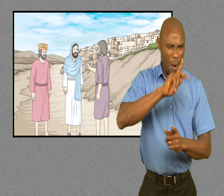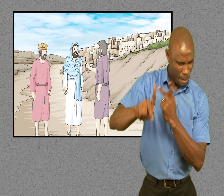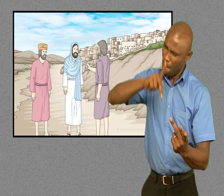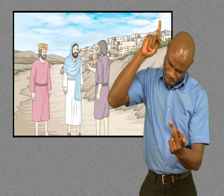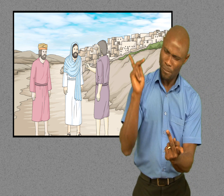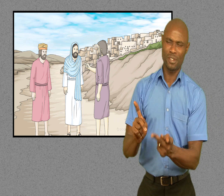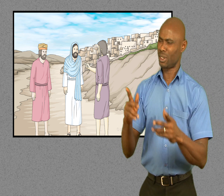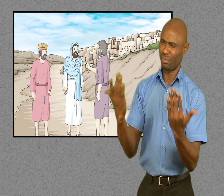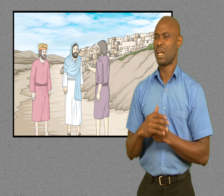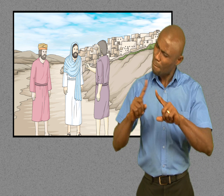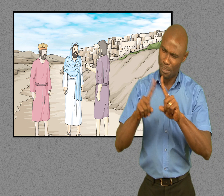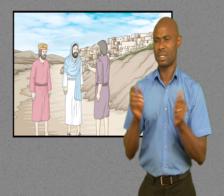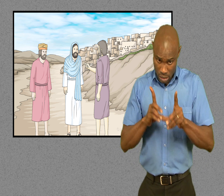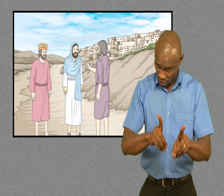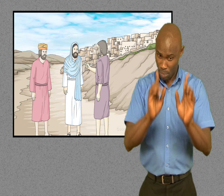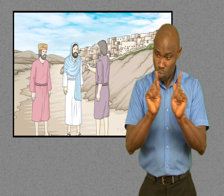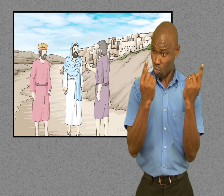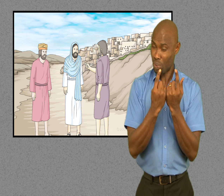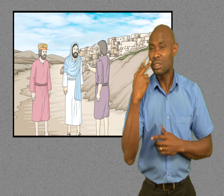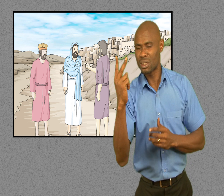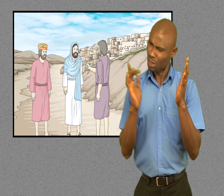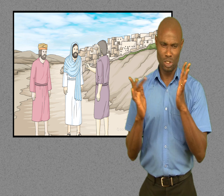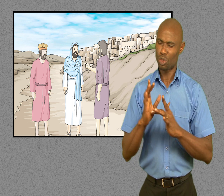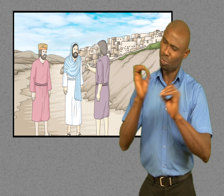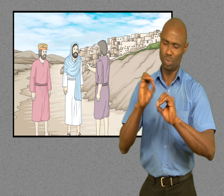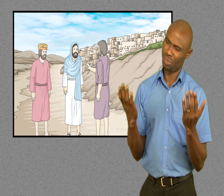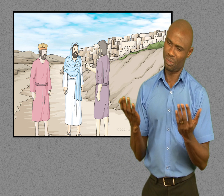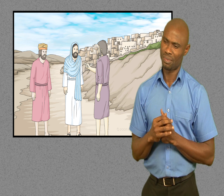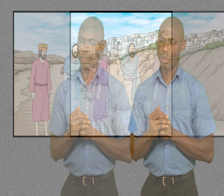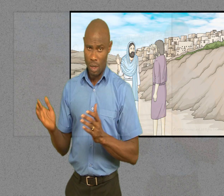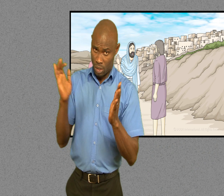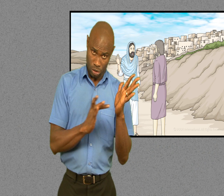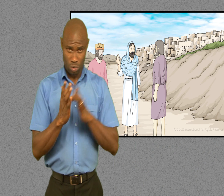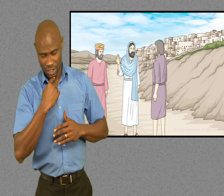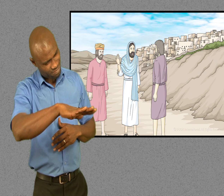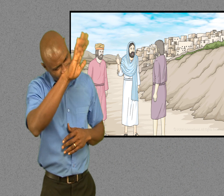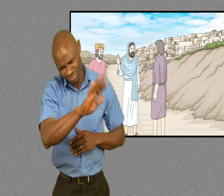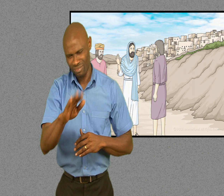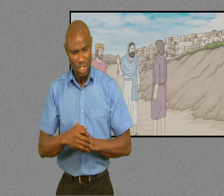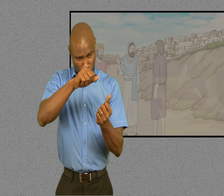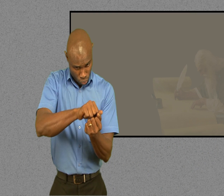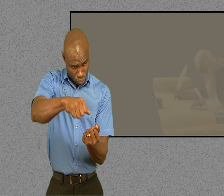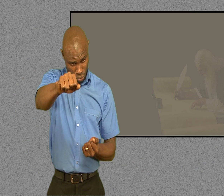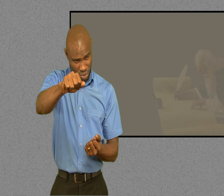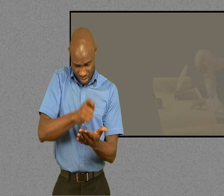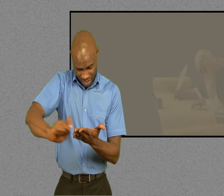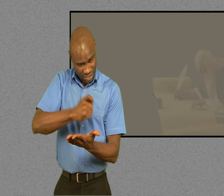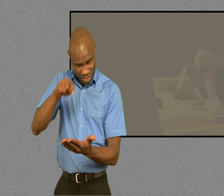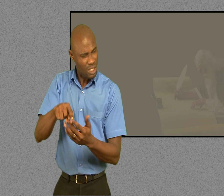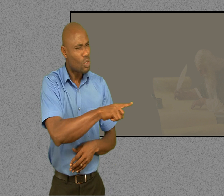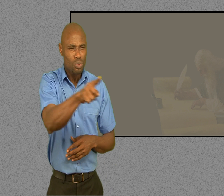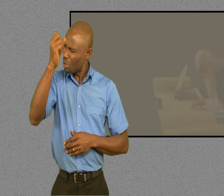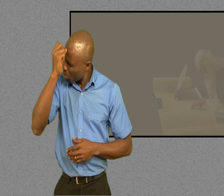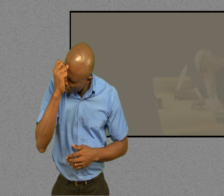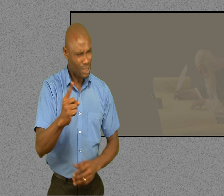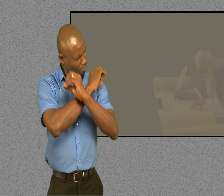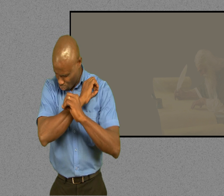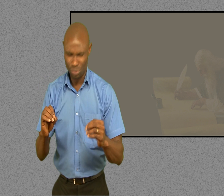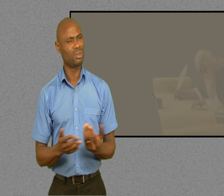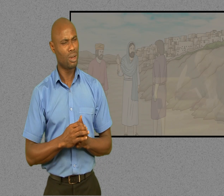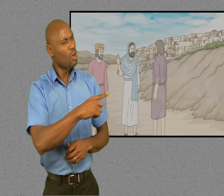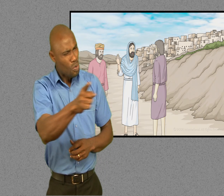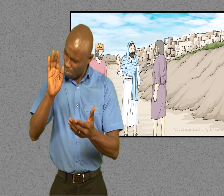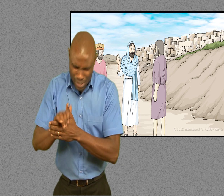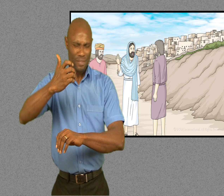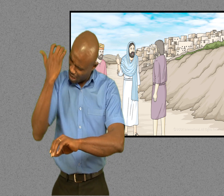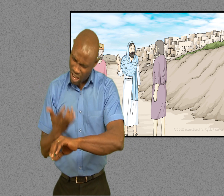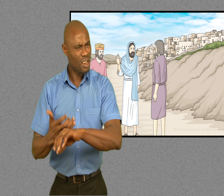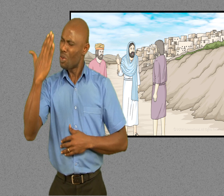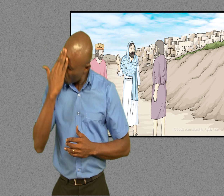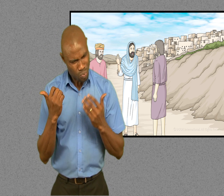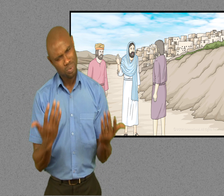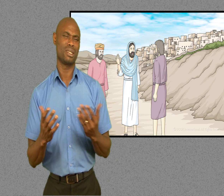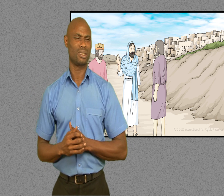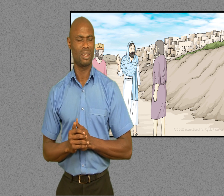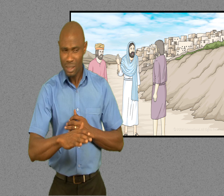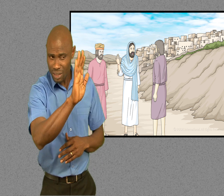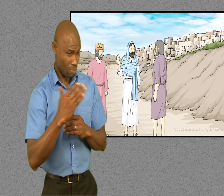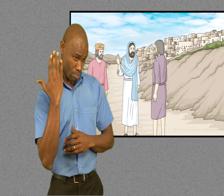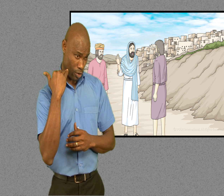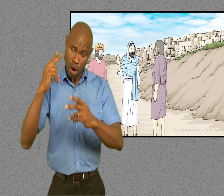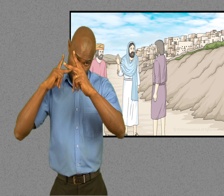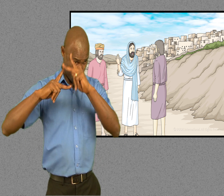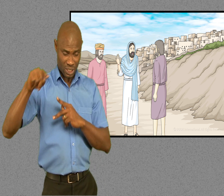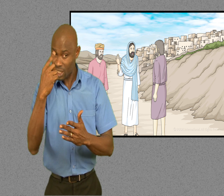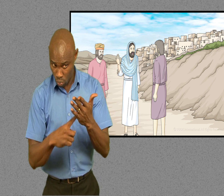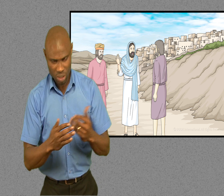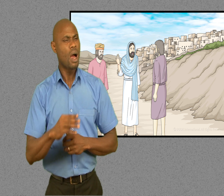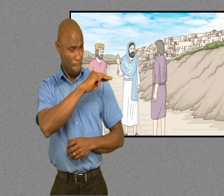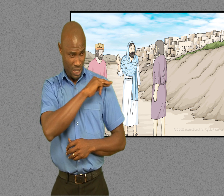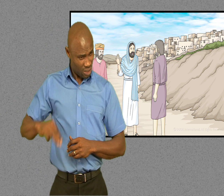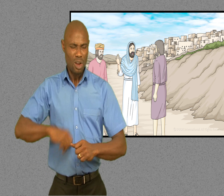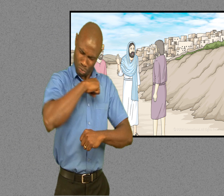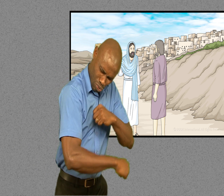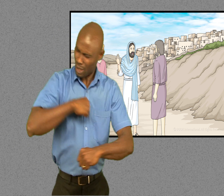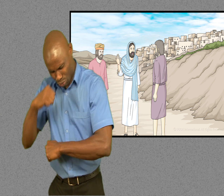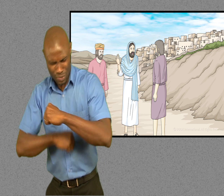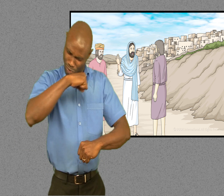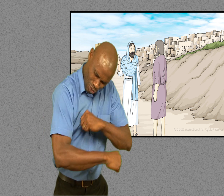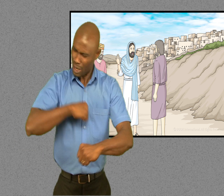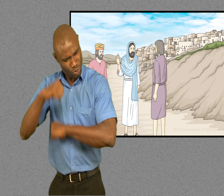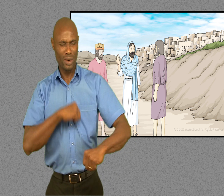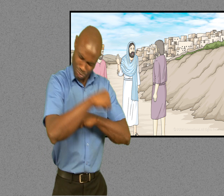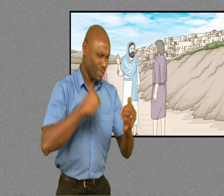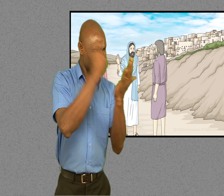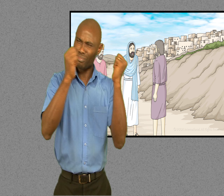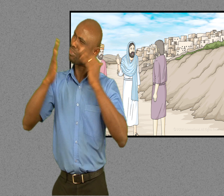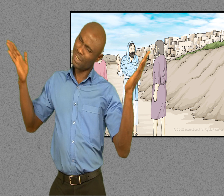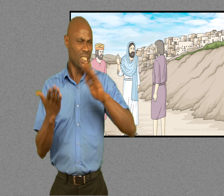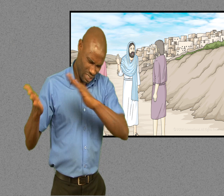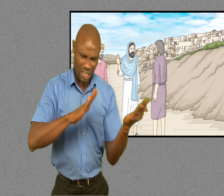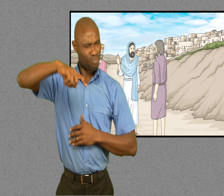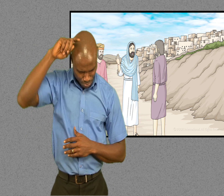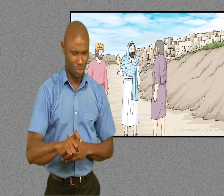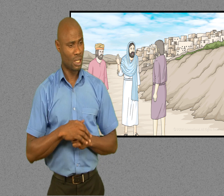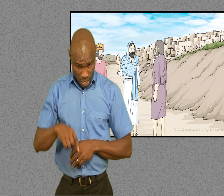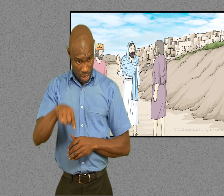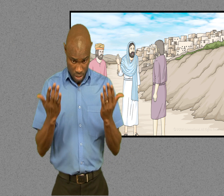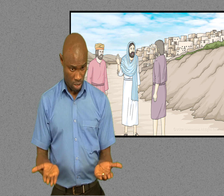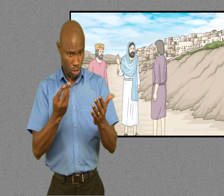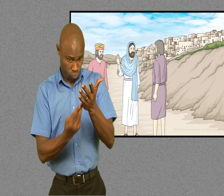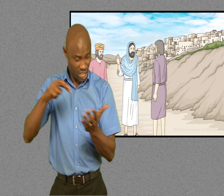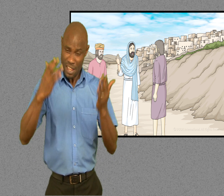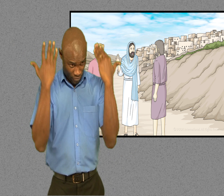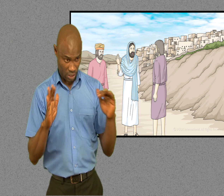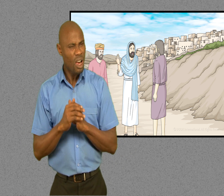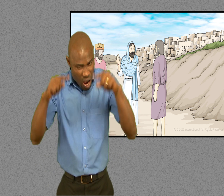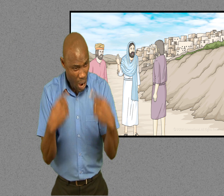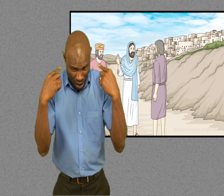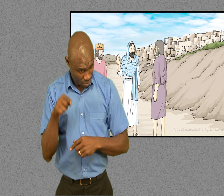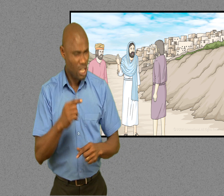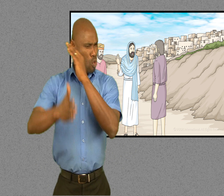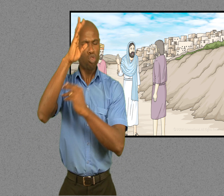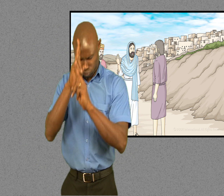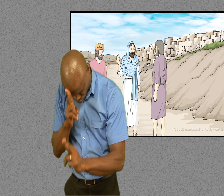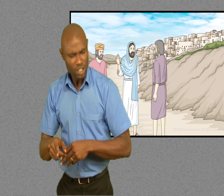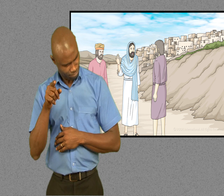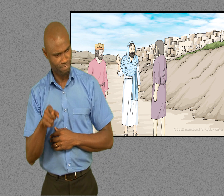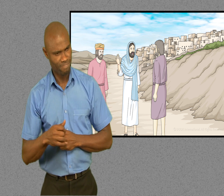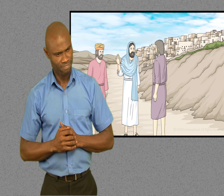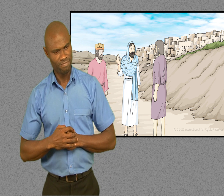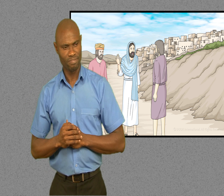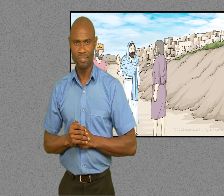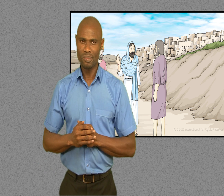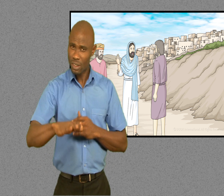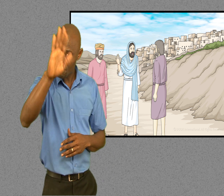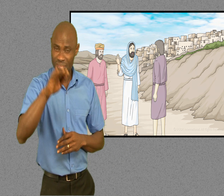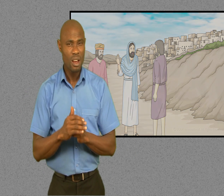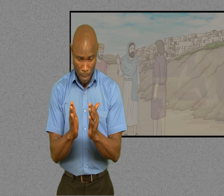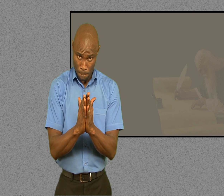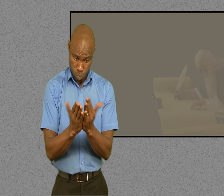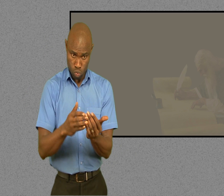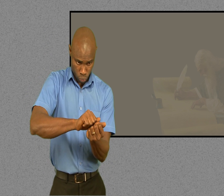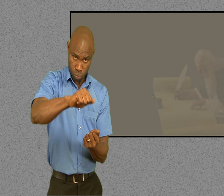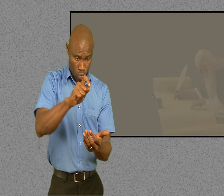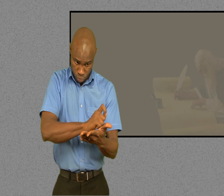Then Jesus said to them, “O foolish ones, how slow are your hearts to believe all that the prophets have spoken! Was it not necessary for the Christ to suffer these things and then to enter His glory?”